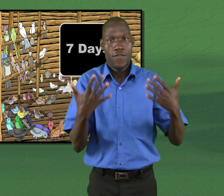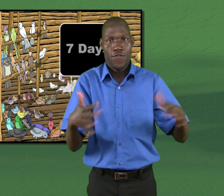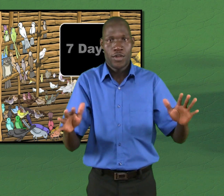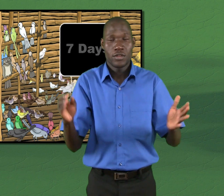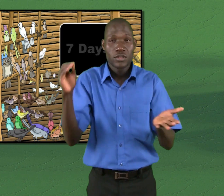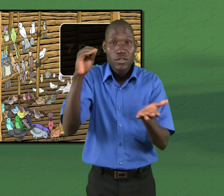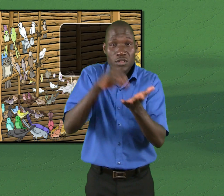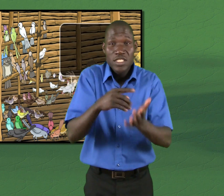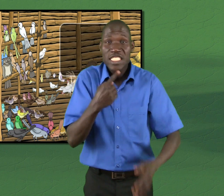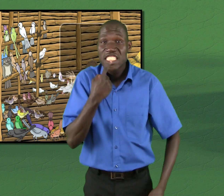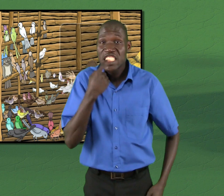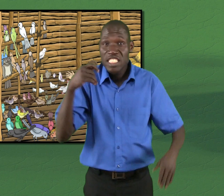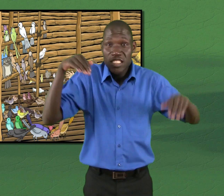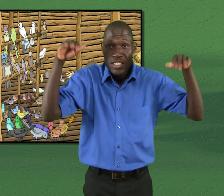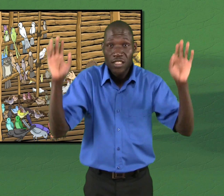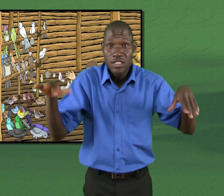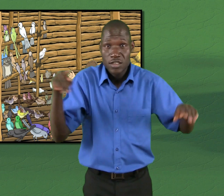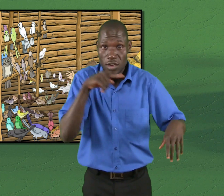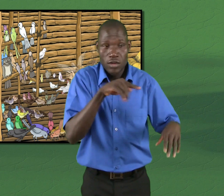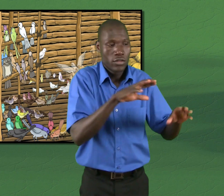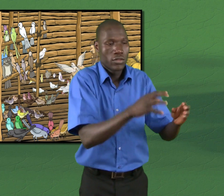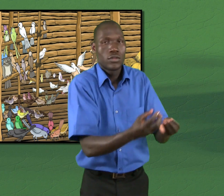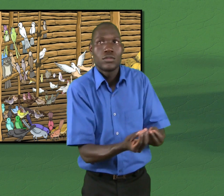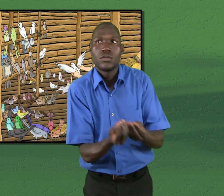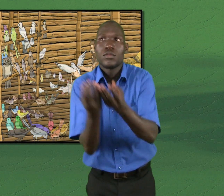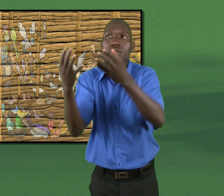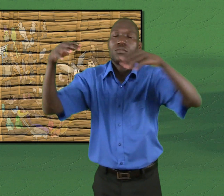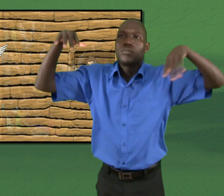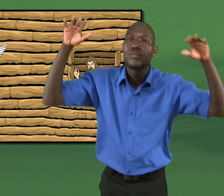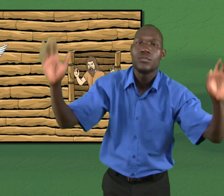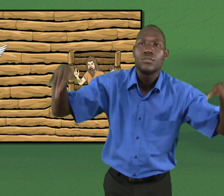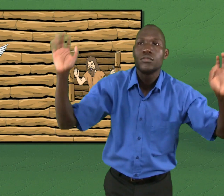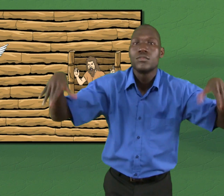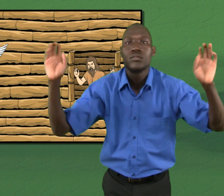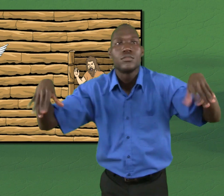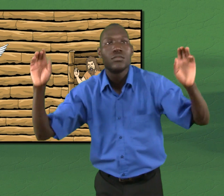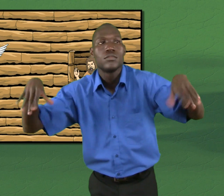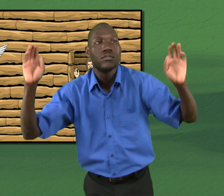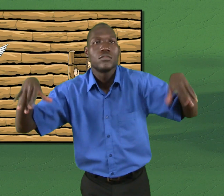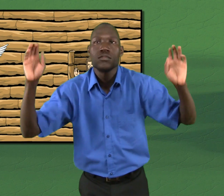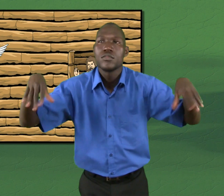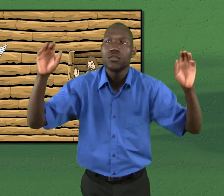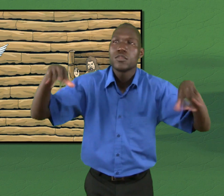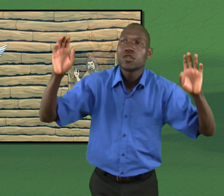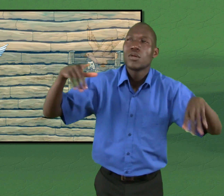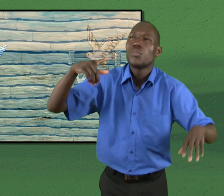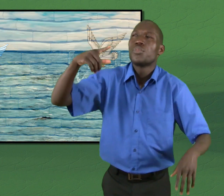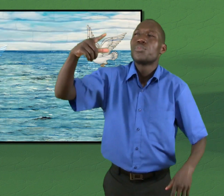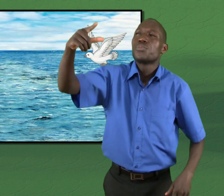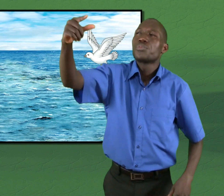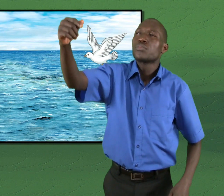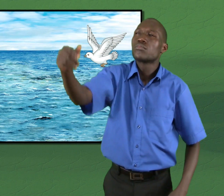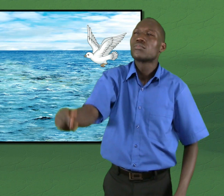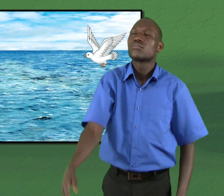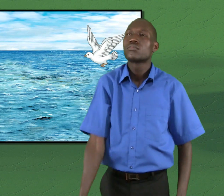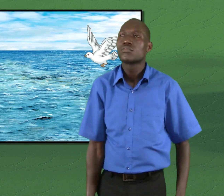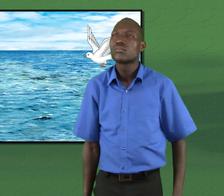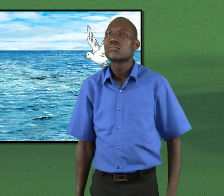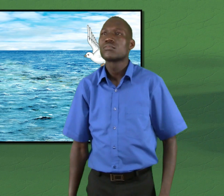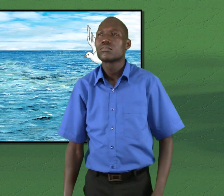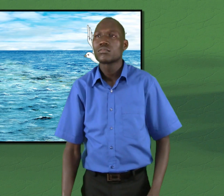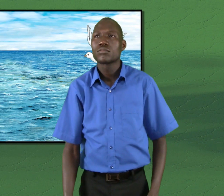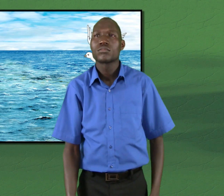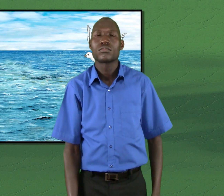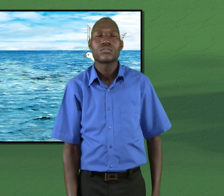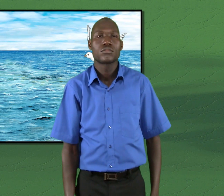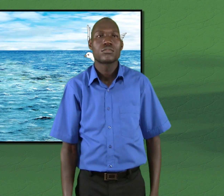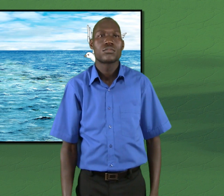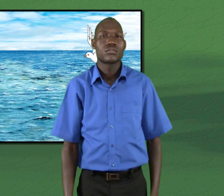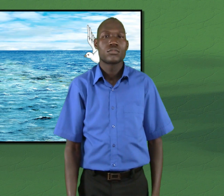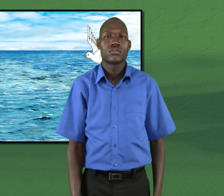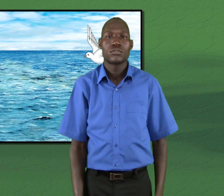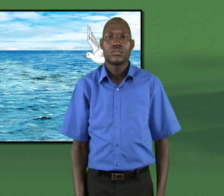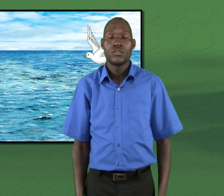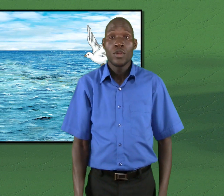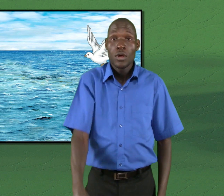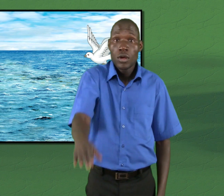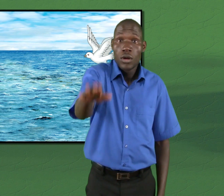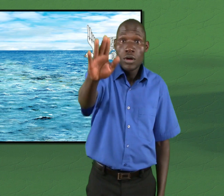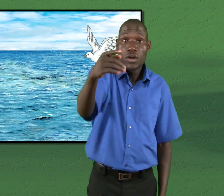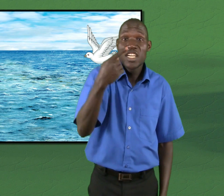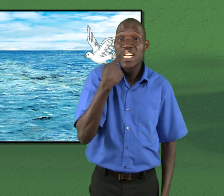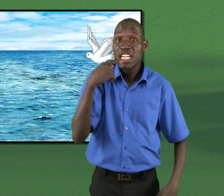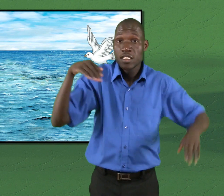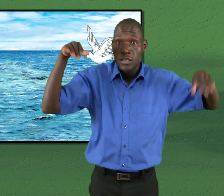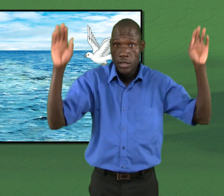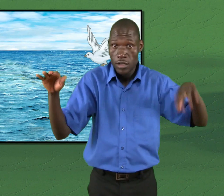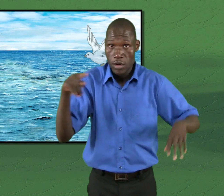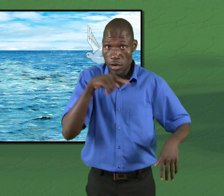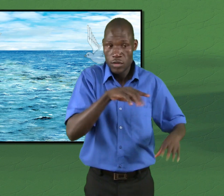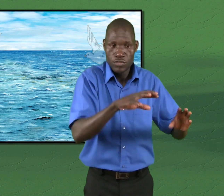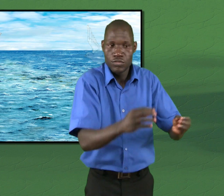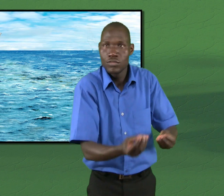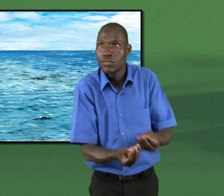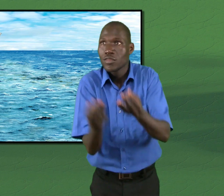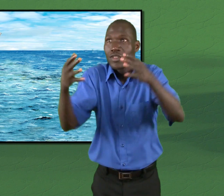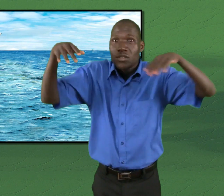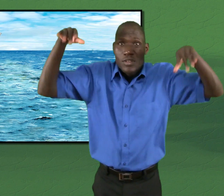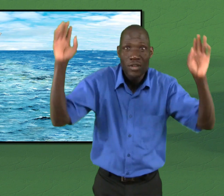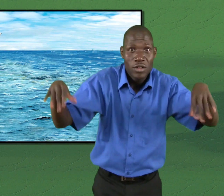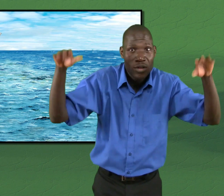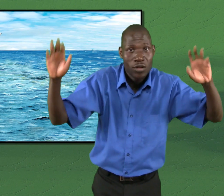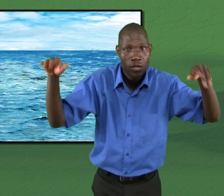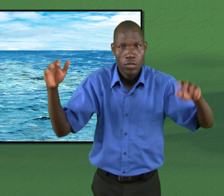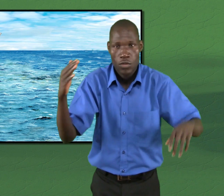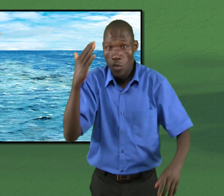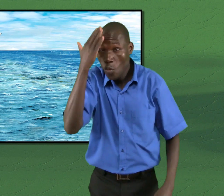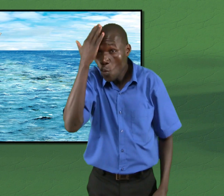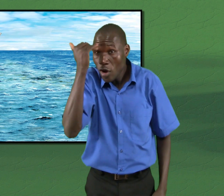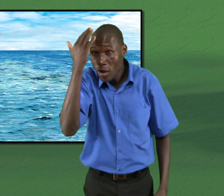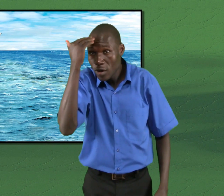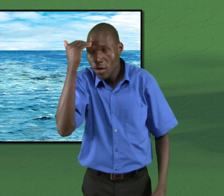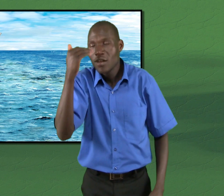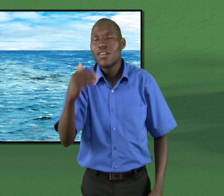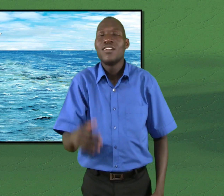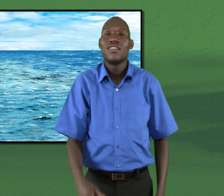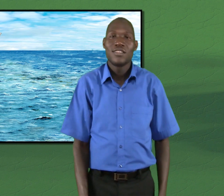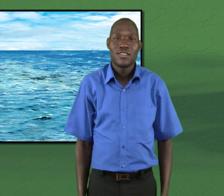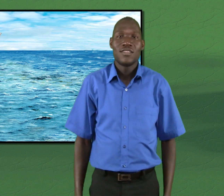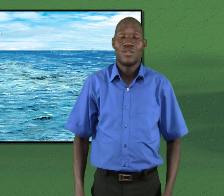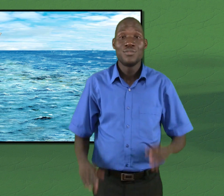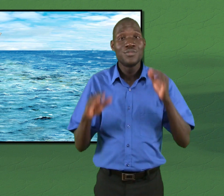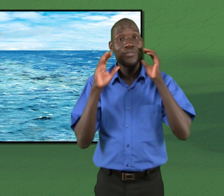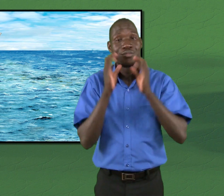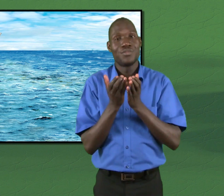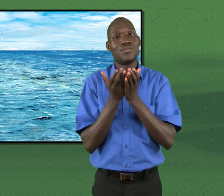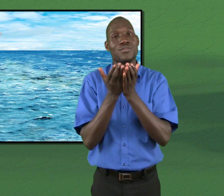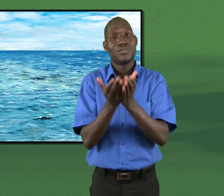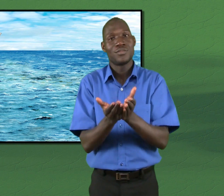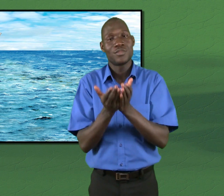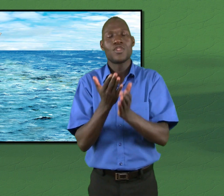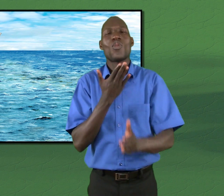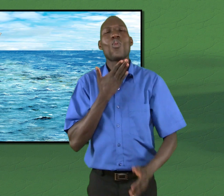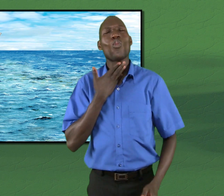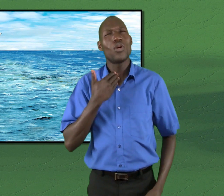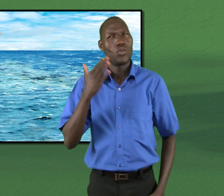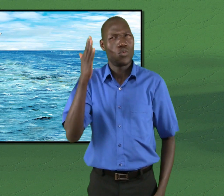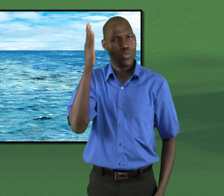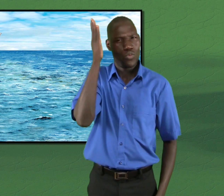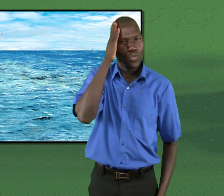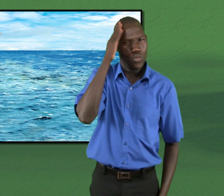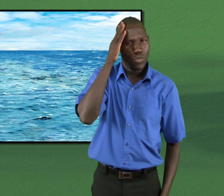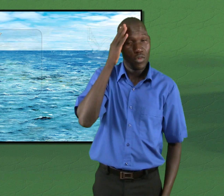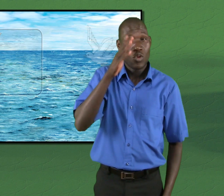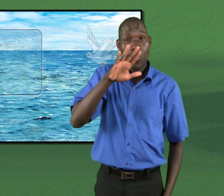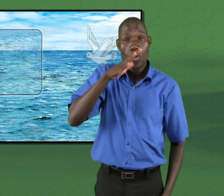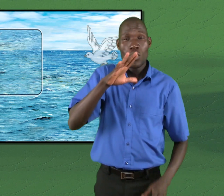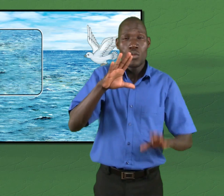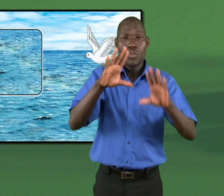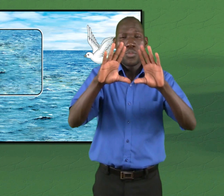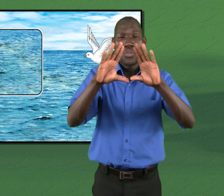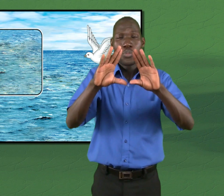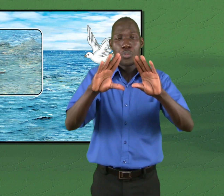Then Noah sent out a dove to see if the waters had receded from the surface of the ground.